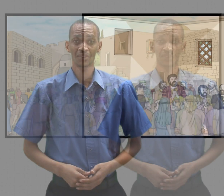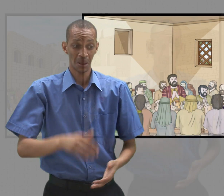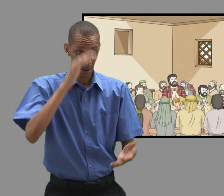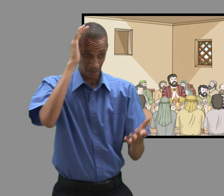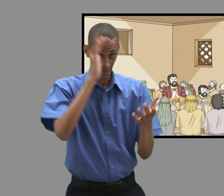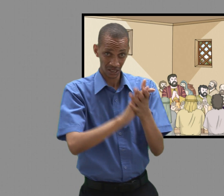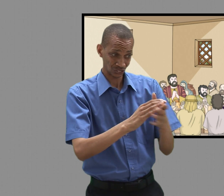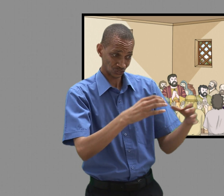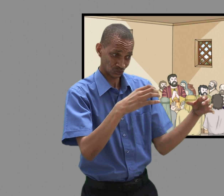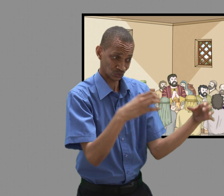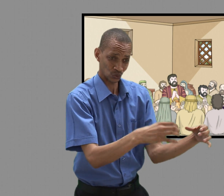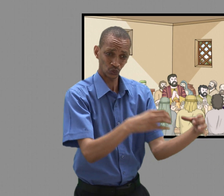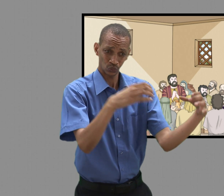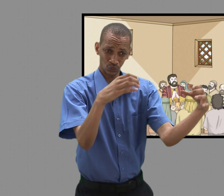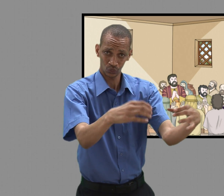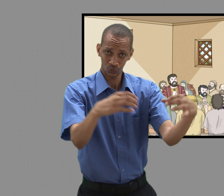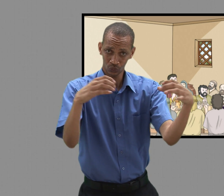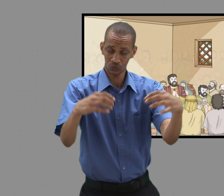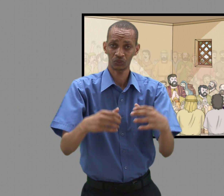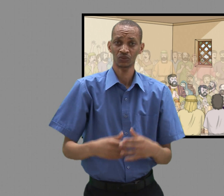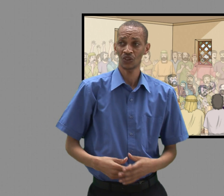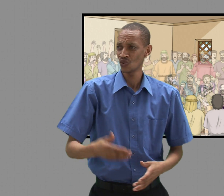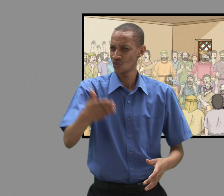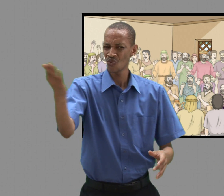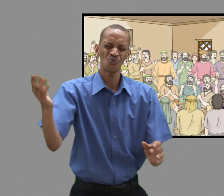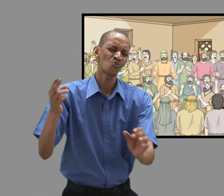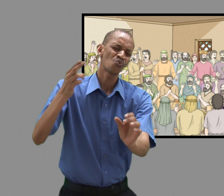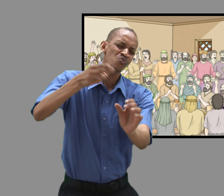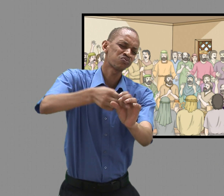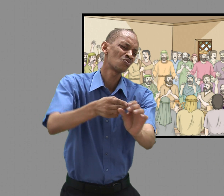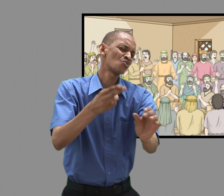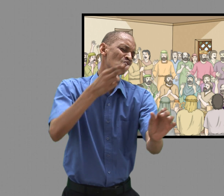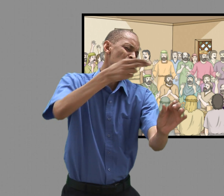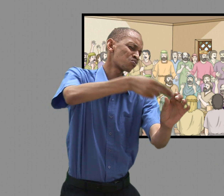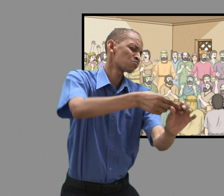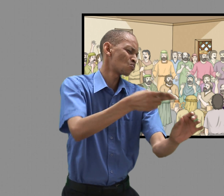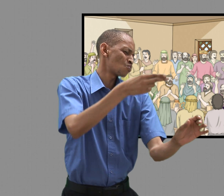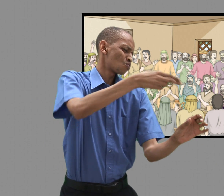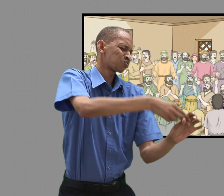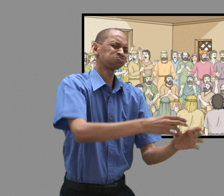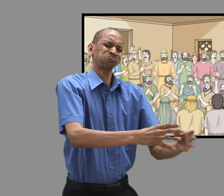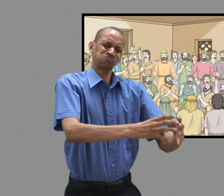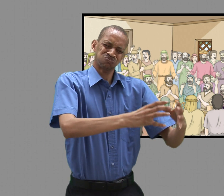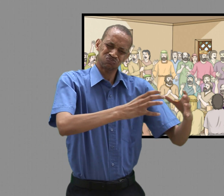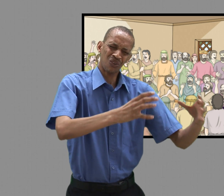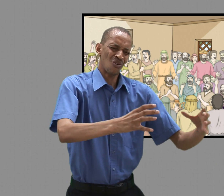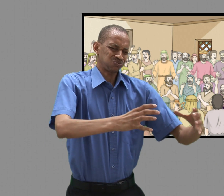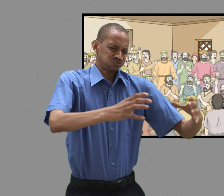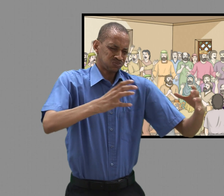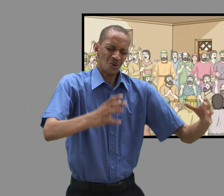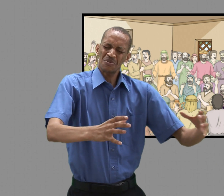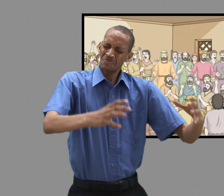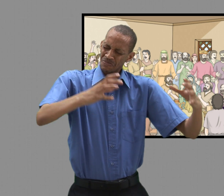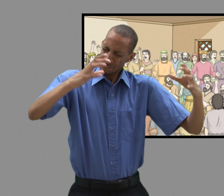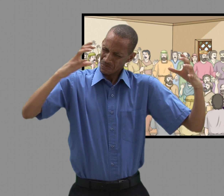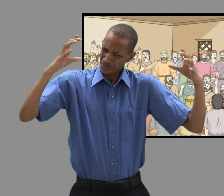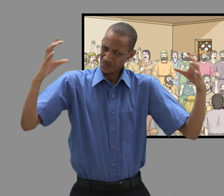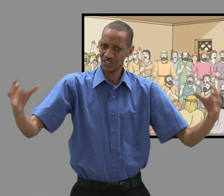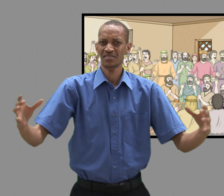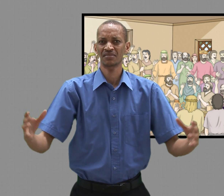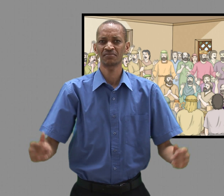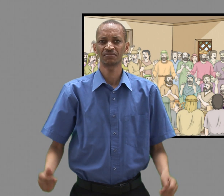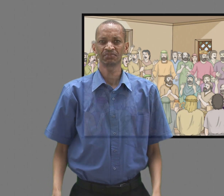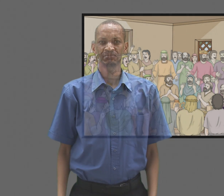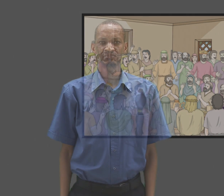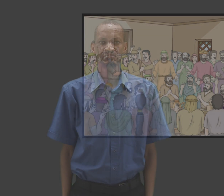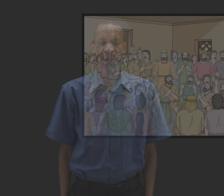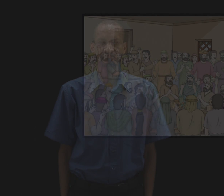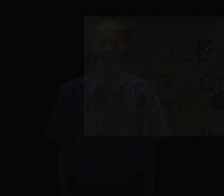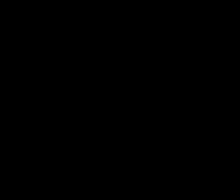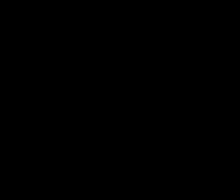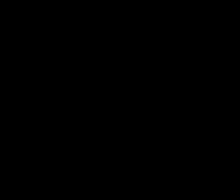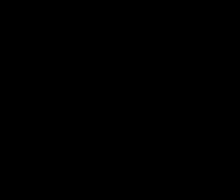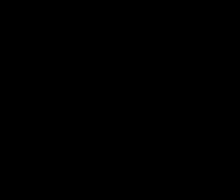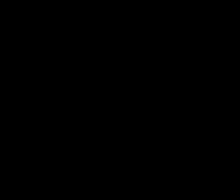And the Lord added to their number daily those who were being saved.